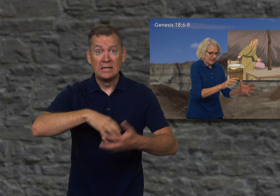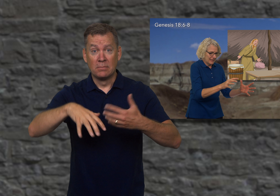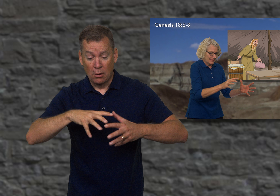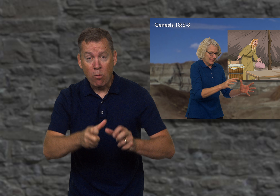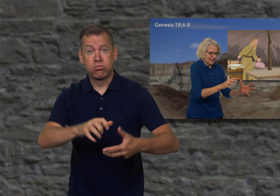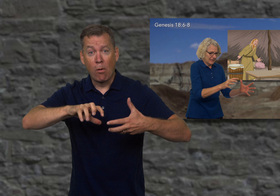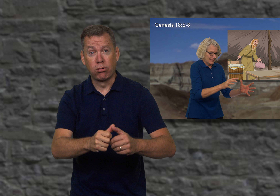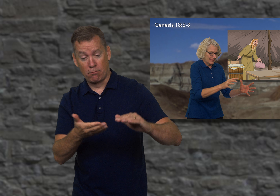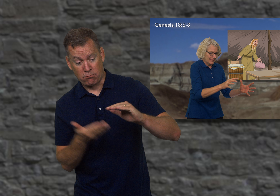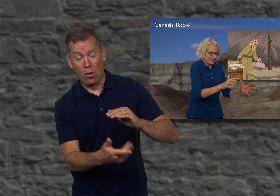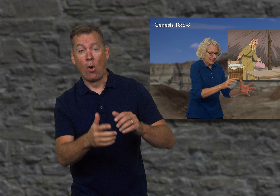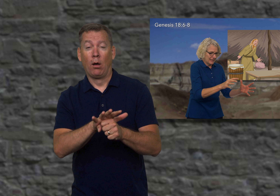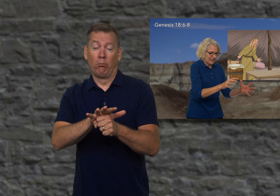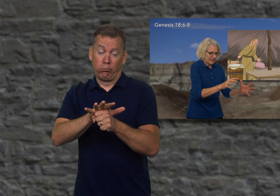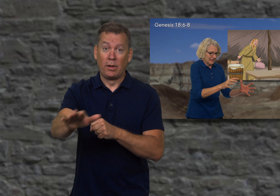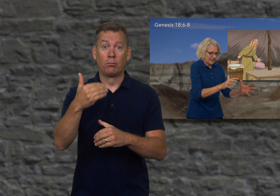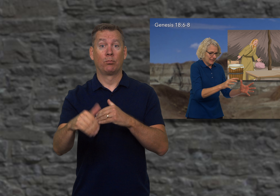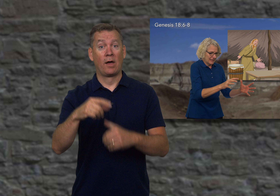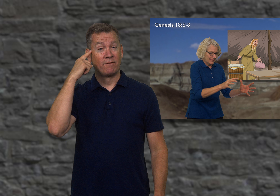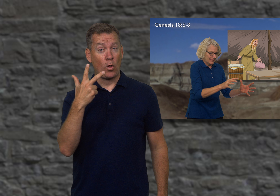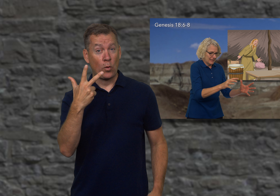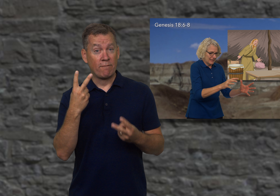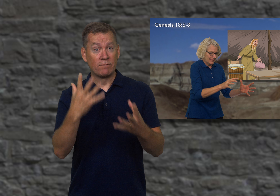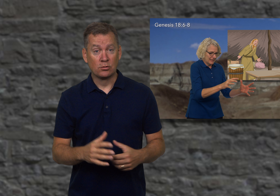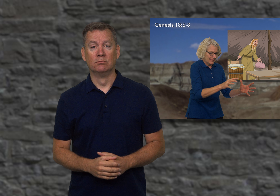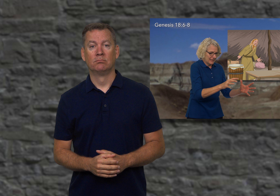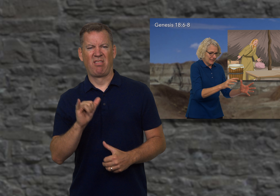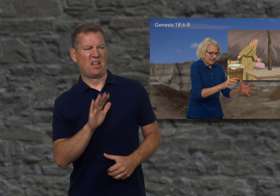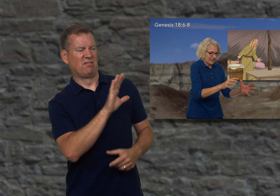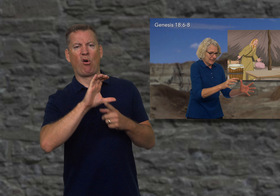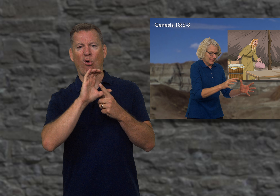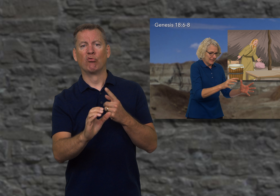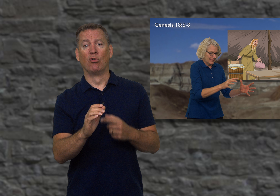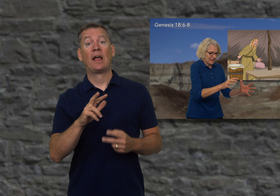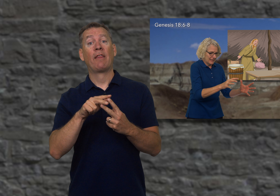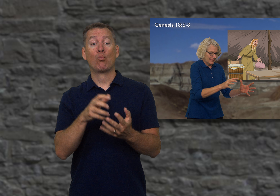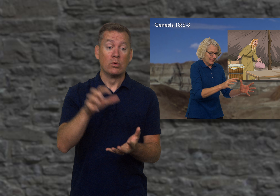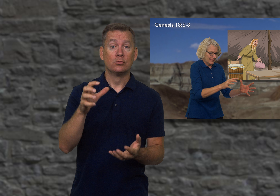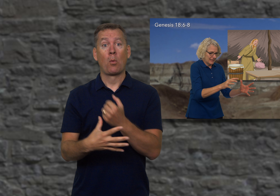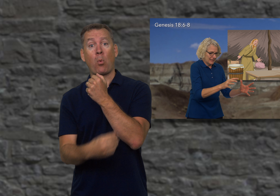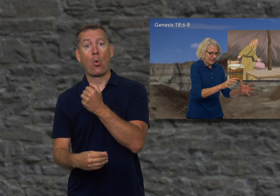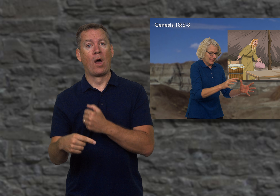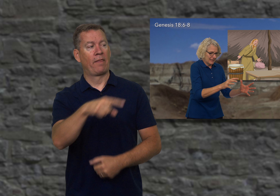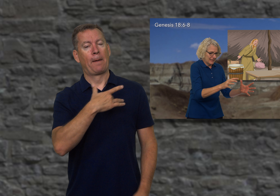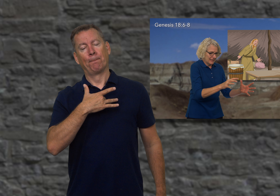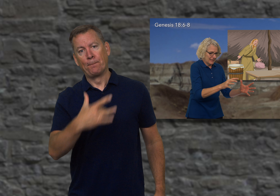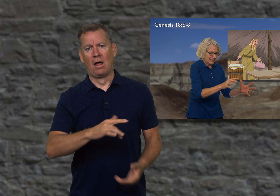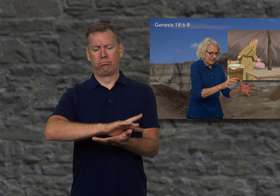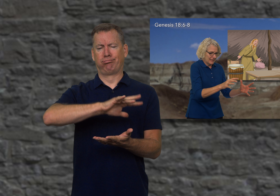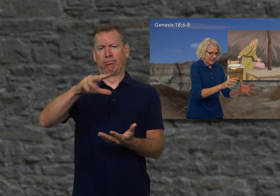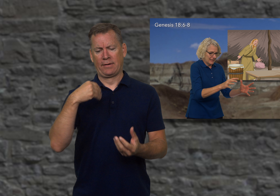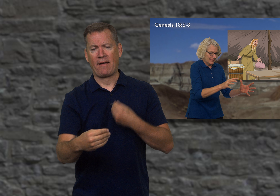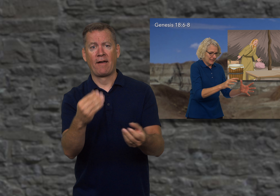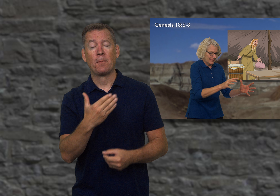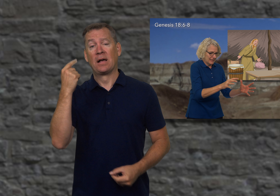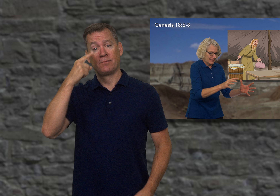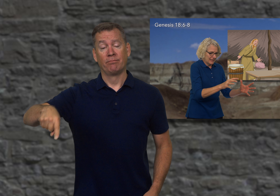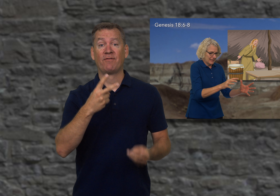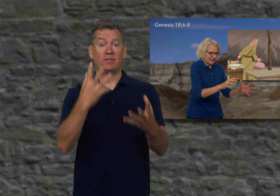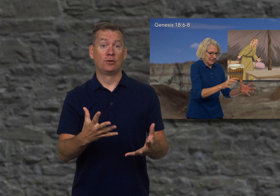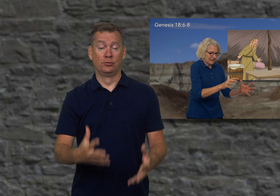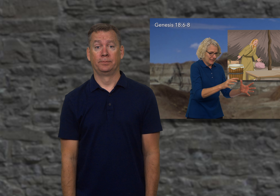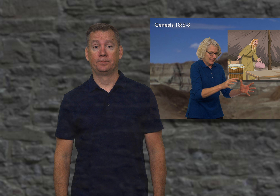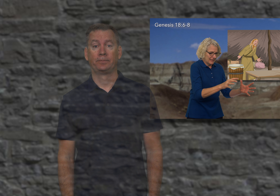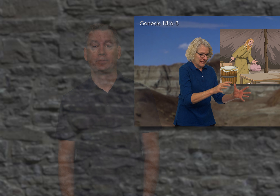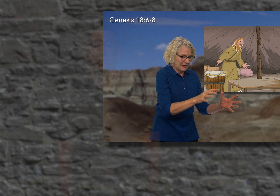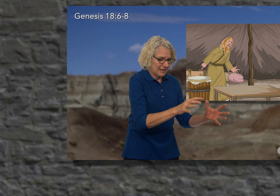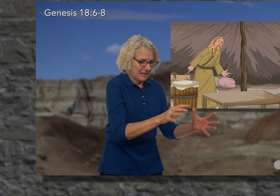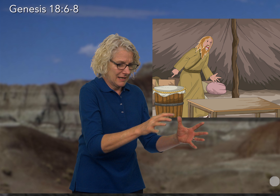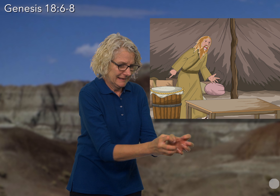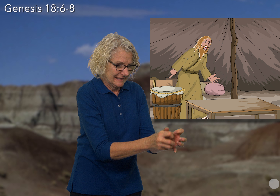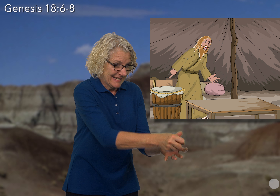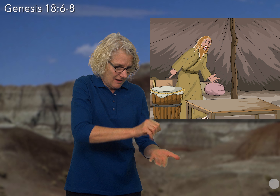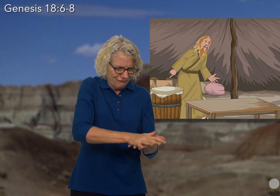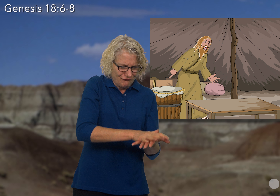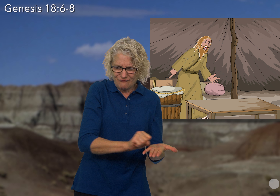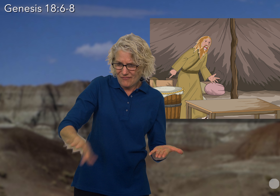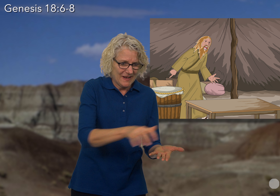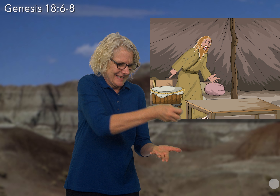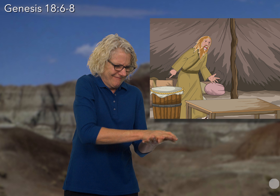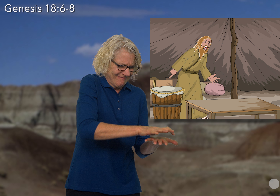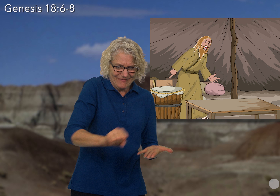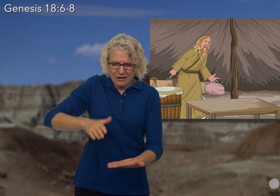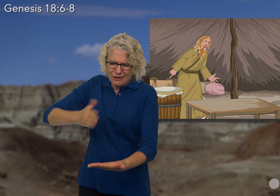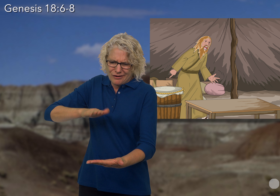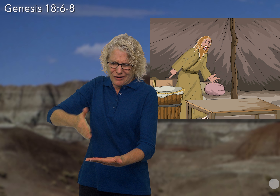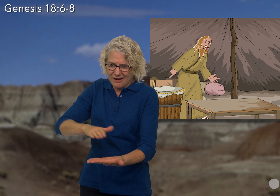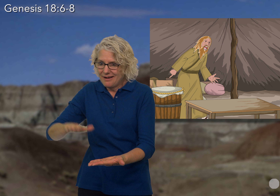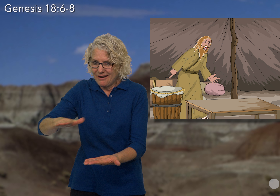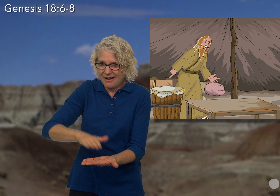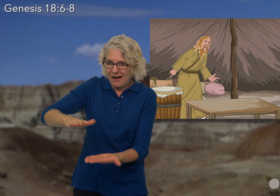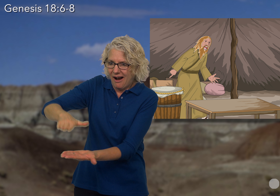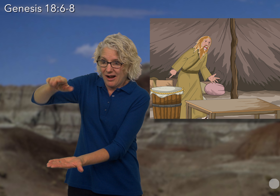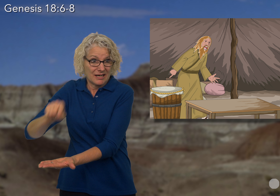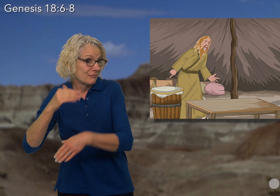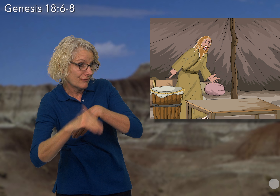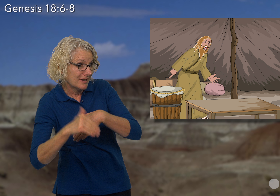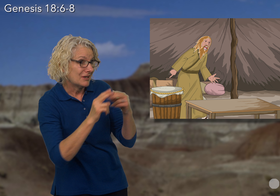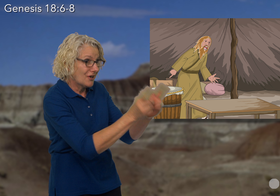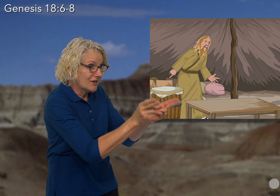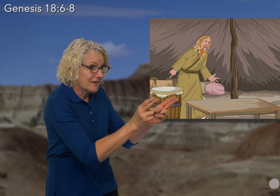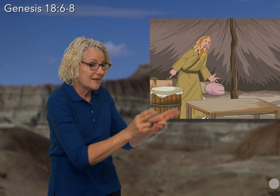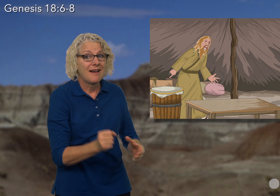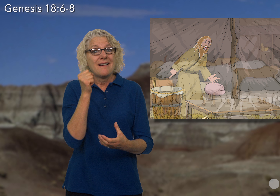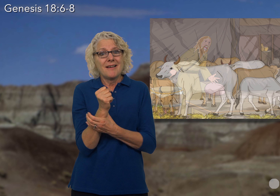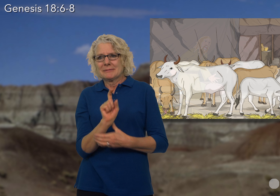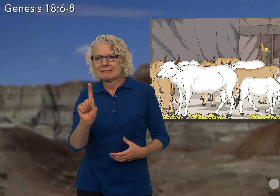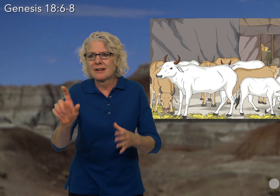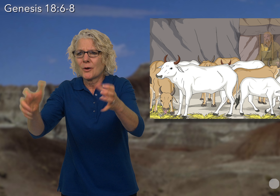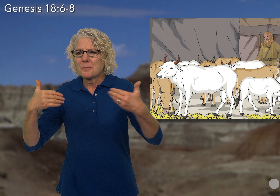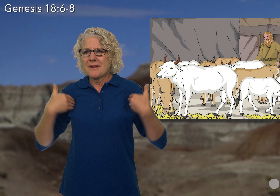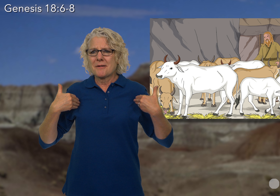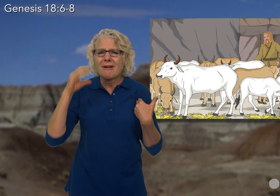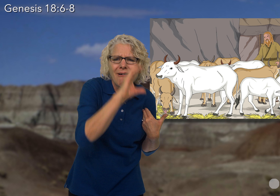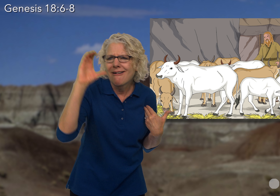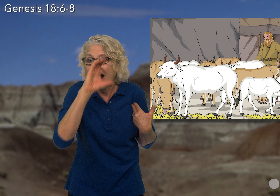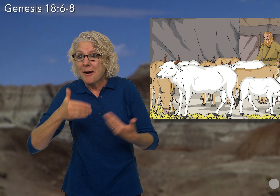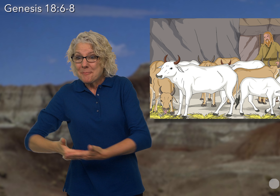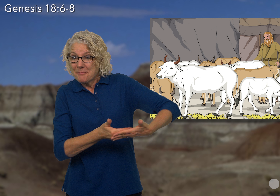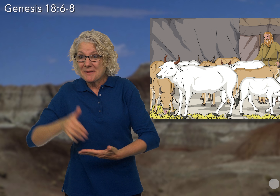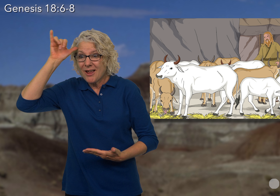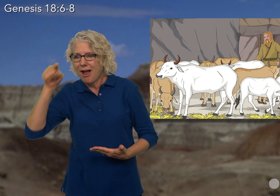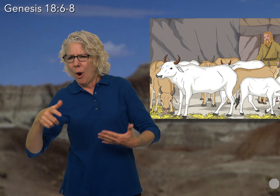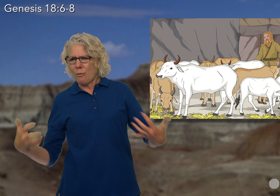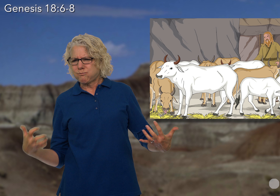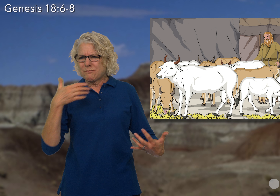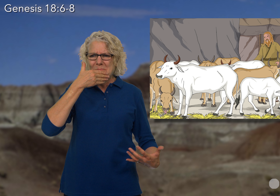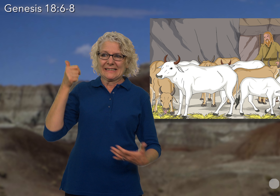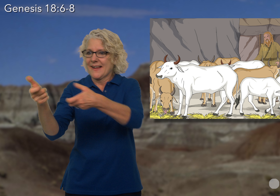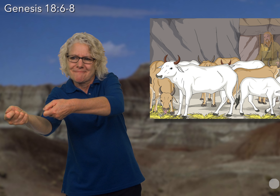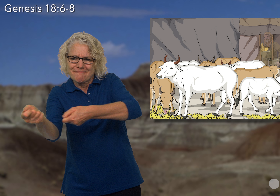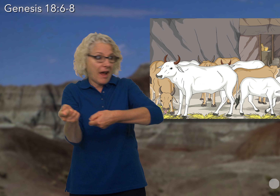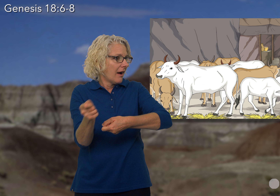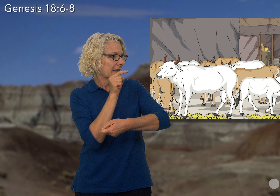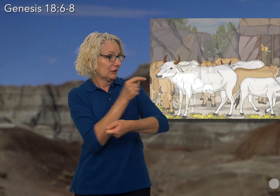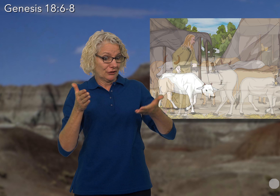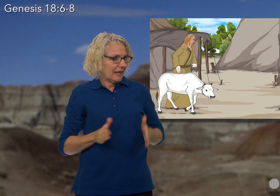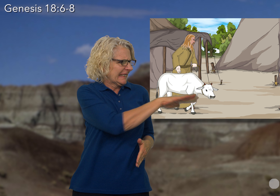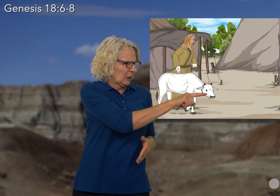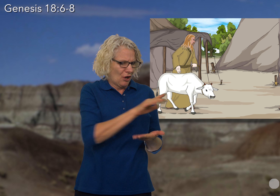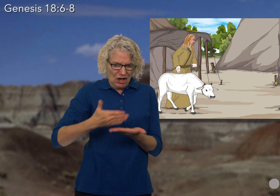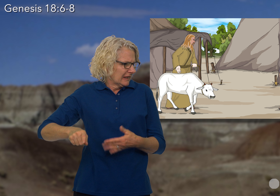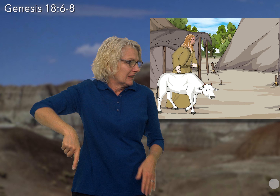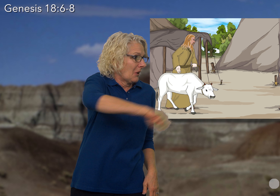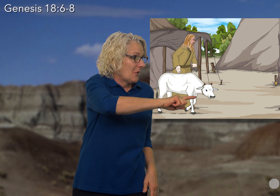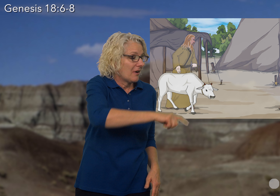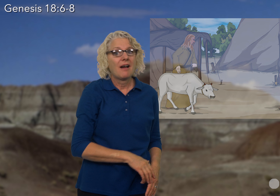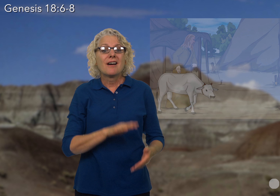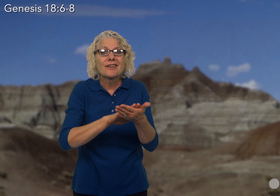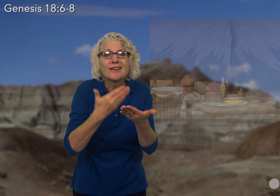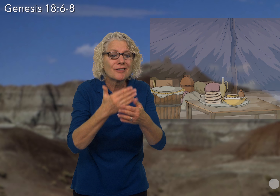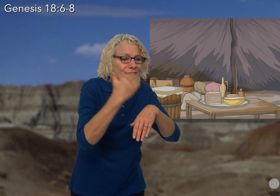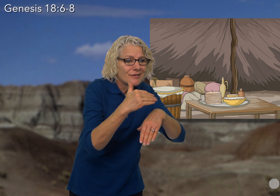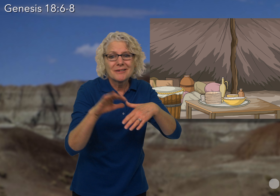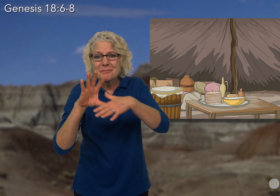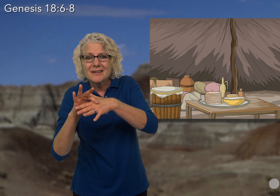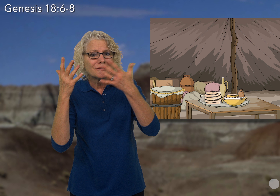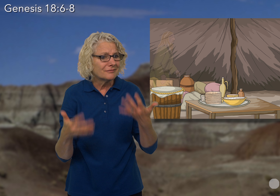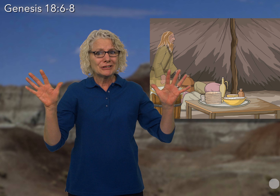Meanwhile, Abraham ran to the herd, selected a tender and choice calf, and gave it to a servant, who hurried to prepare it.